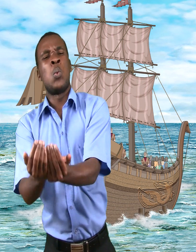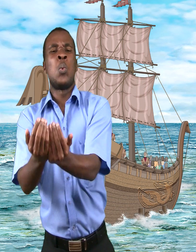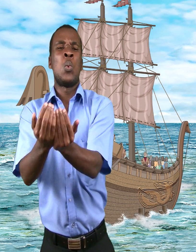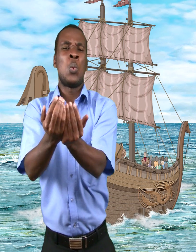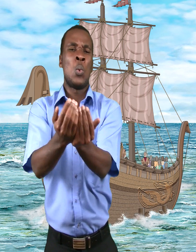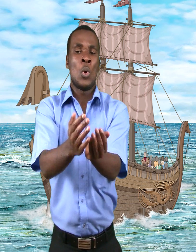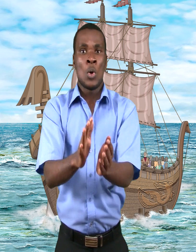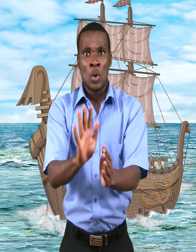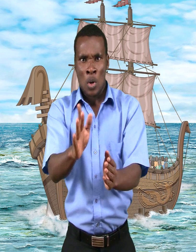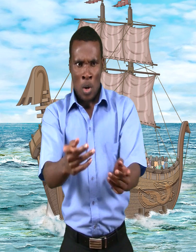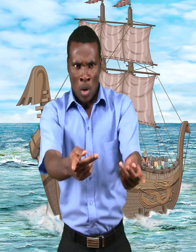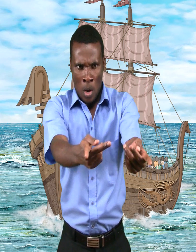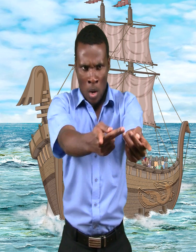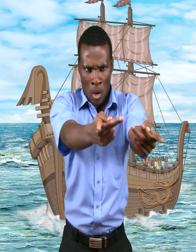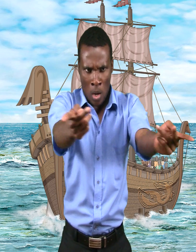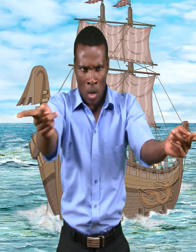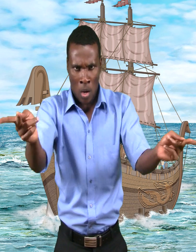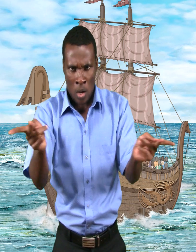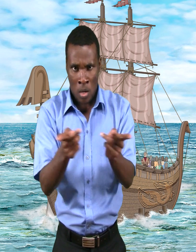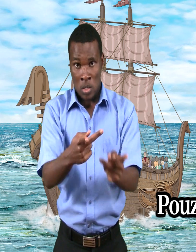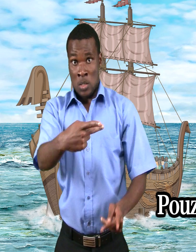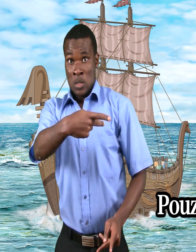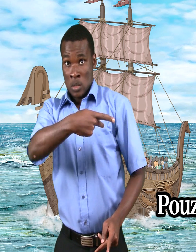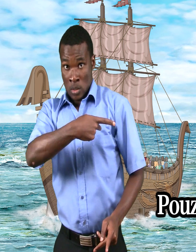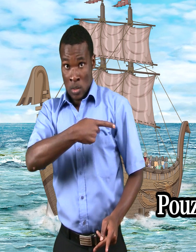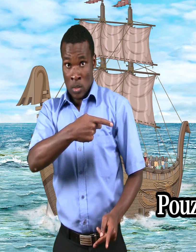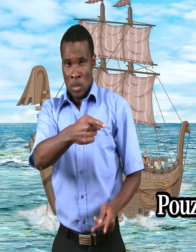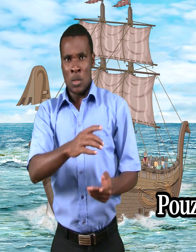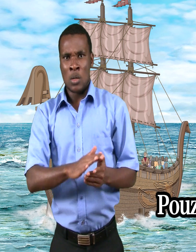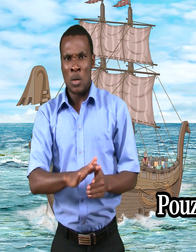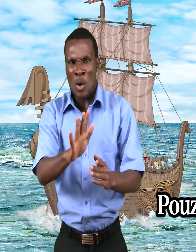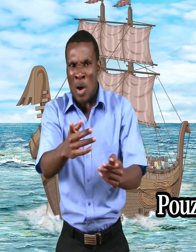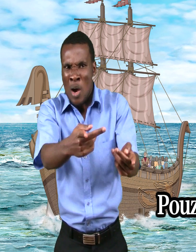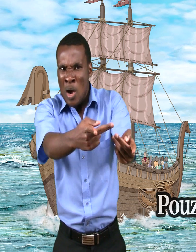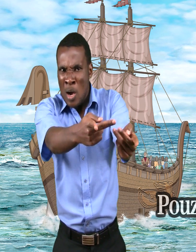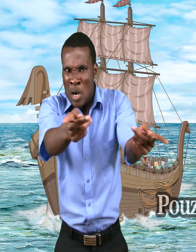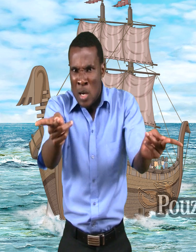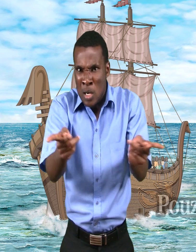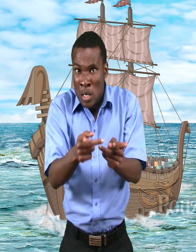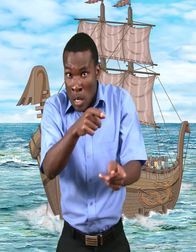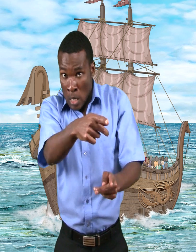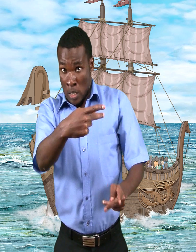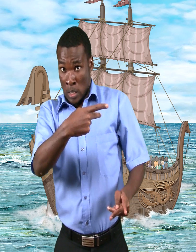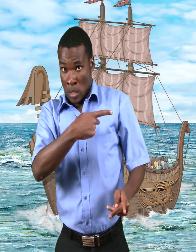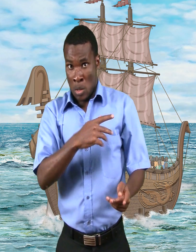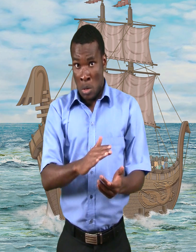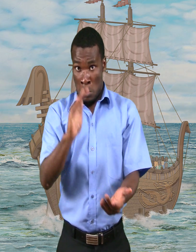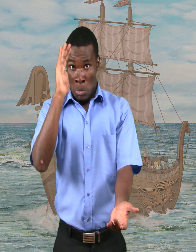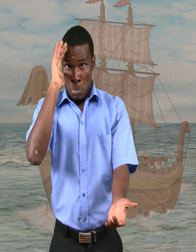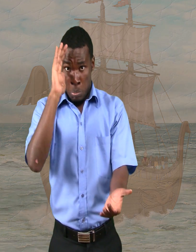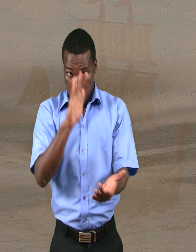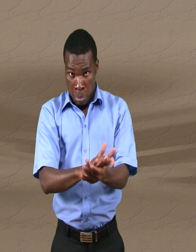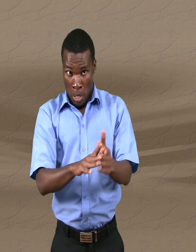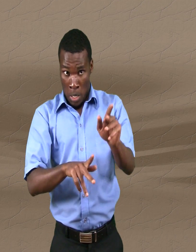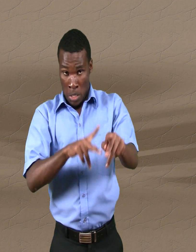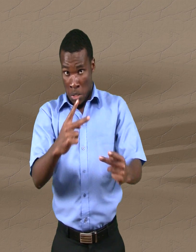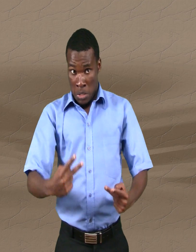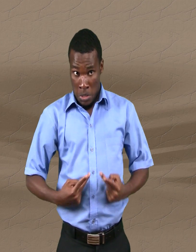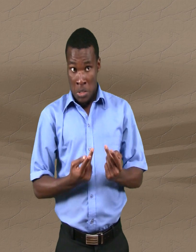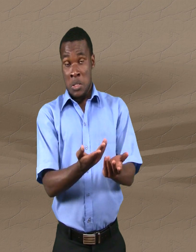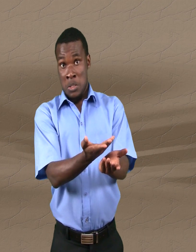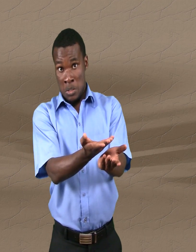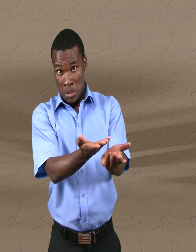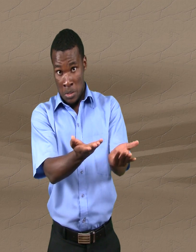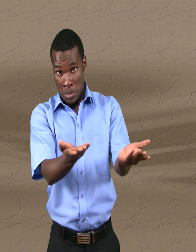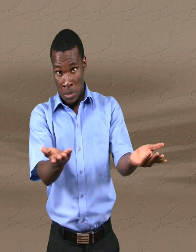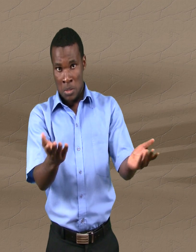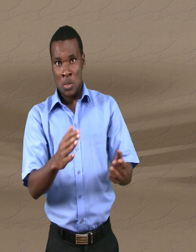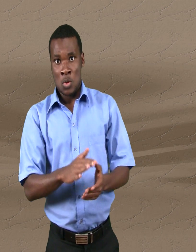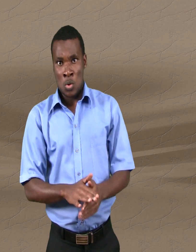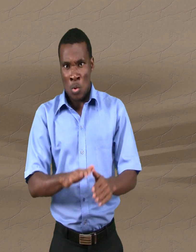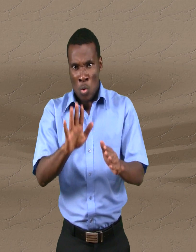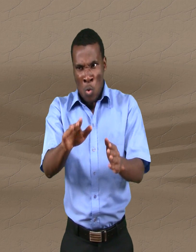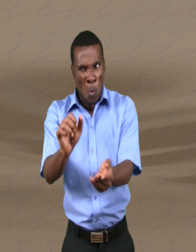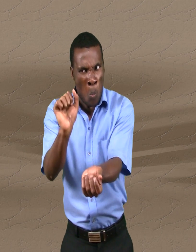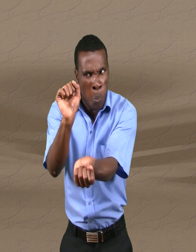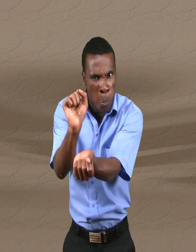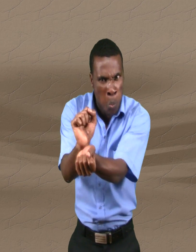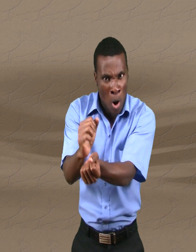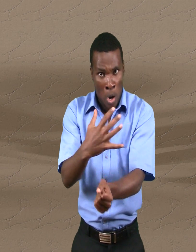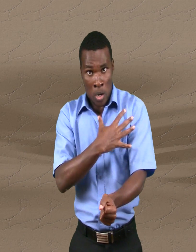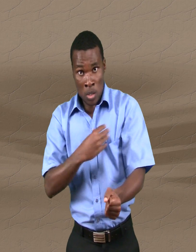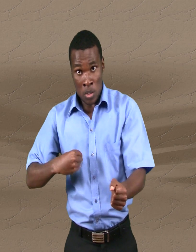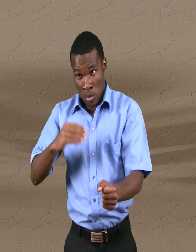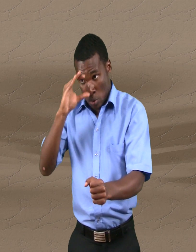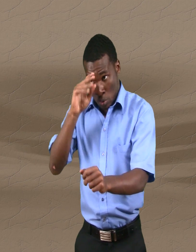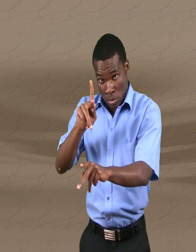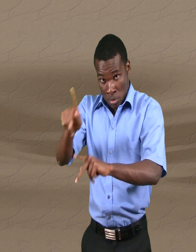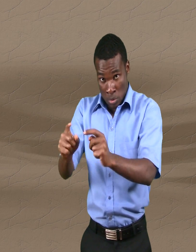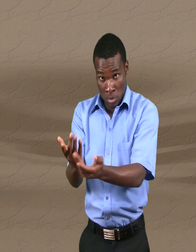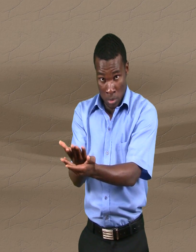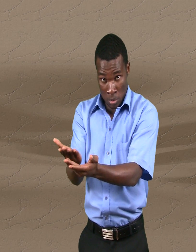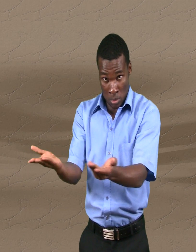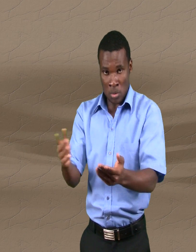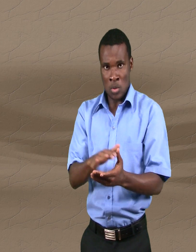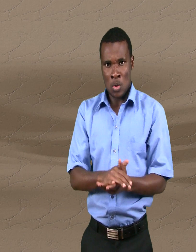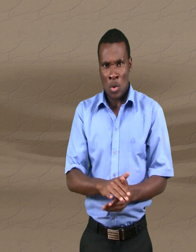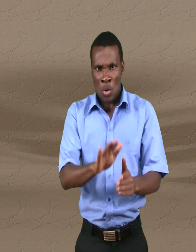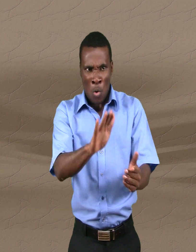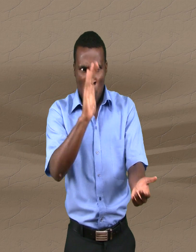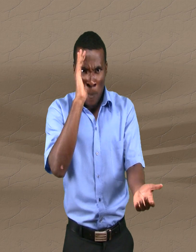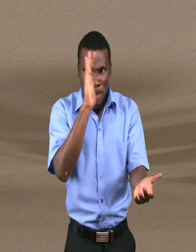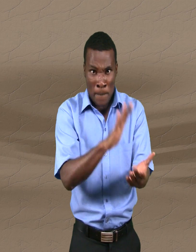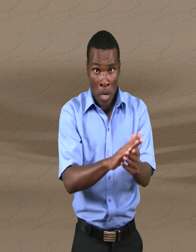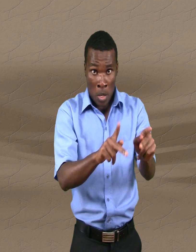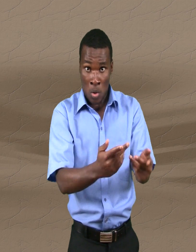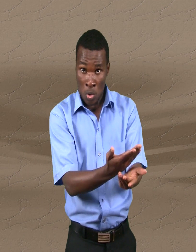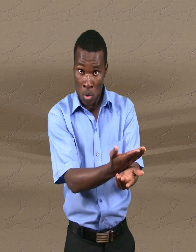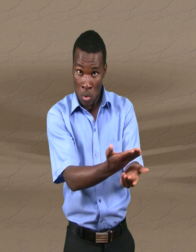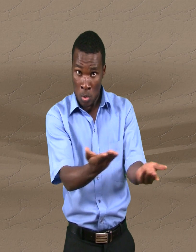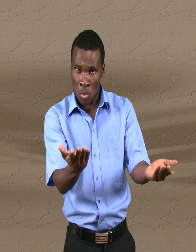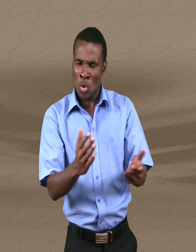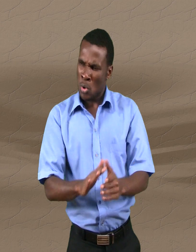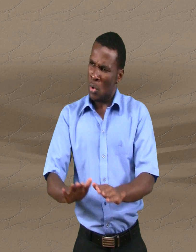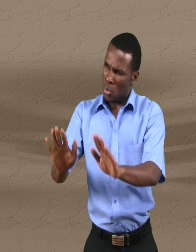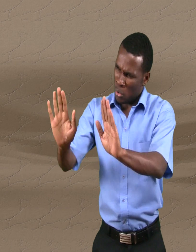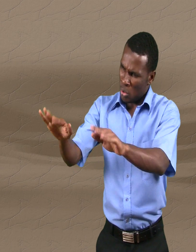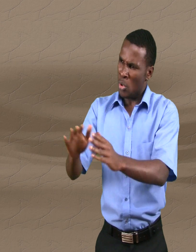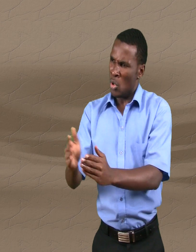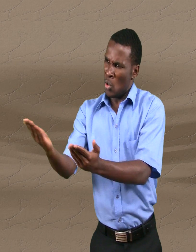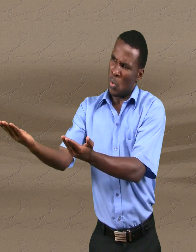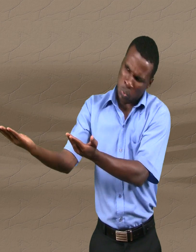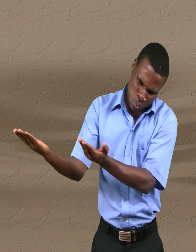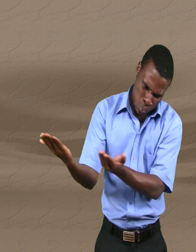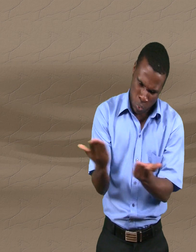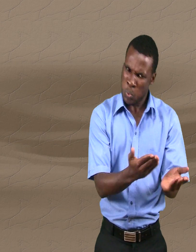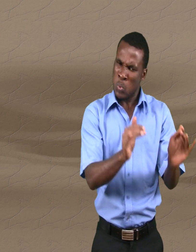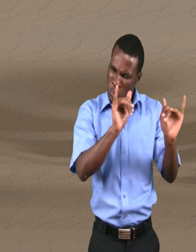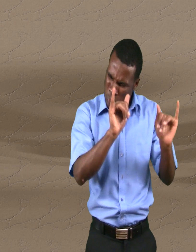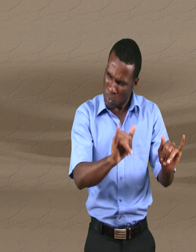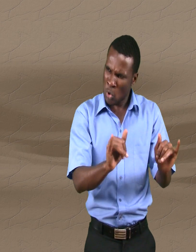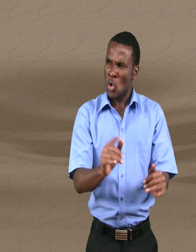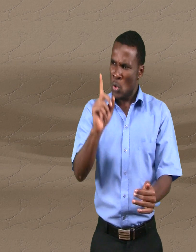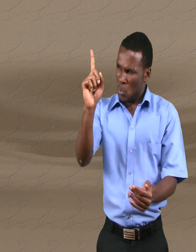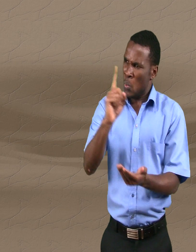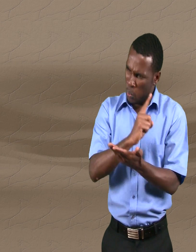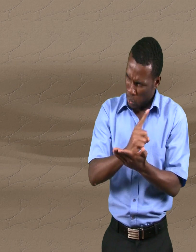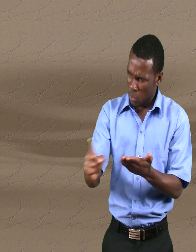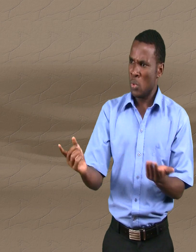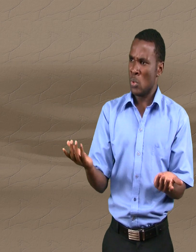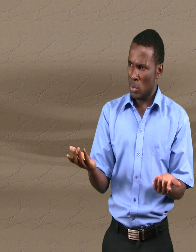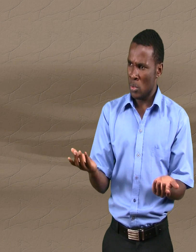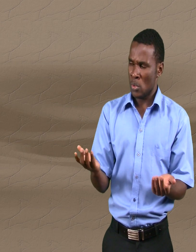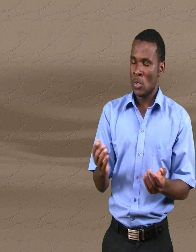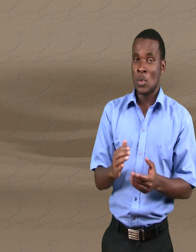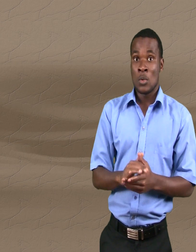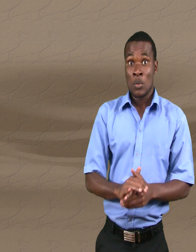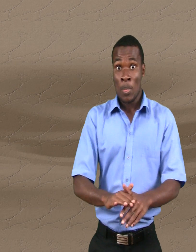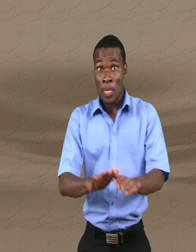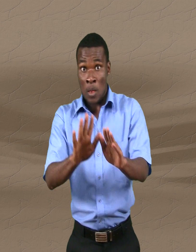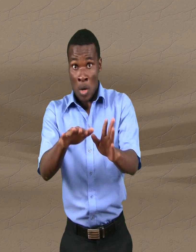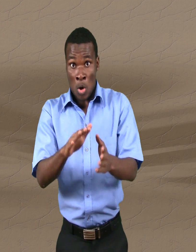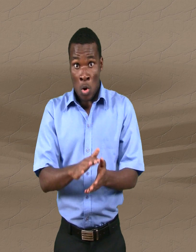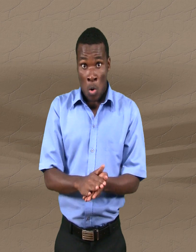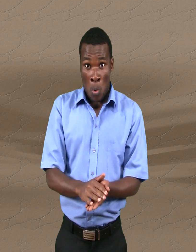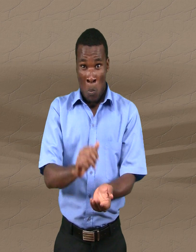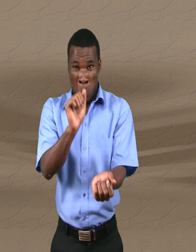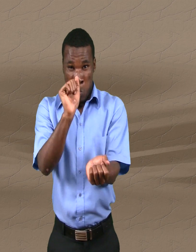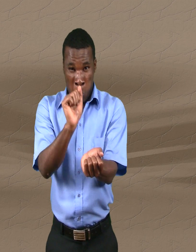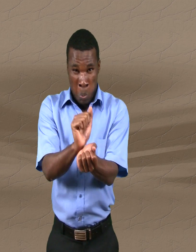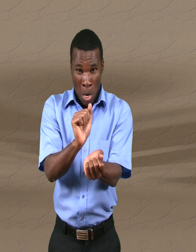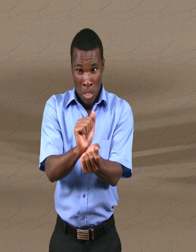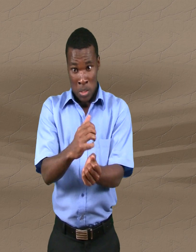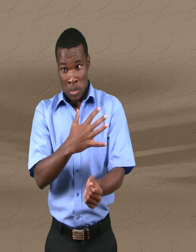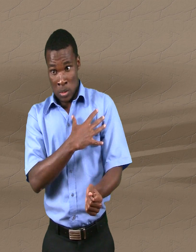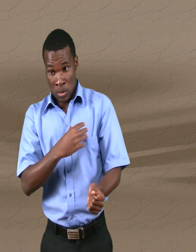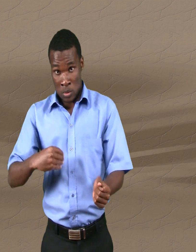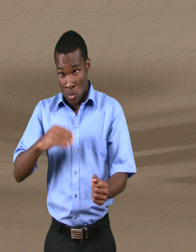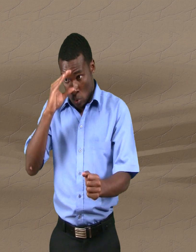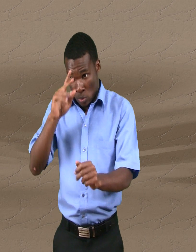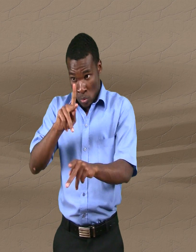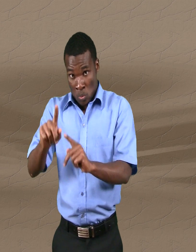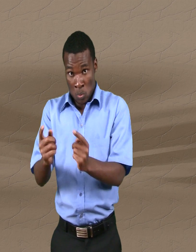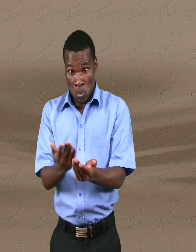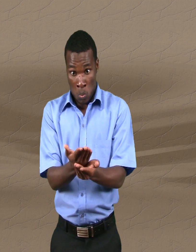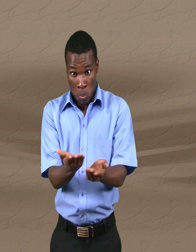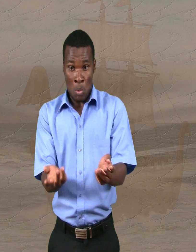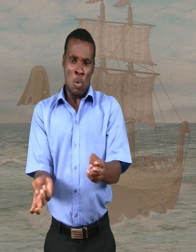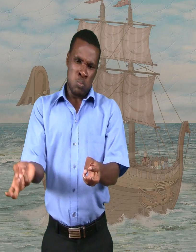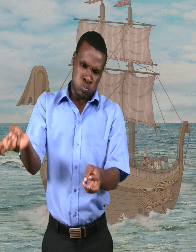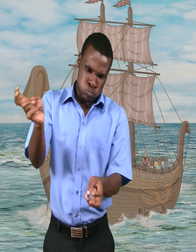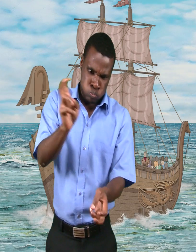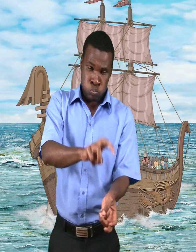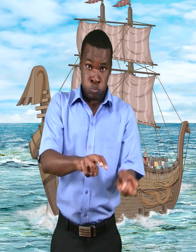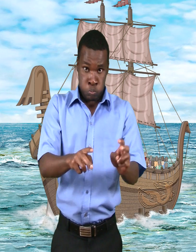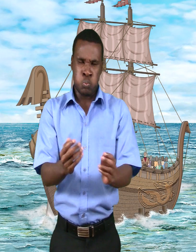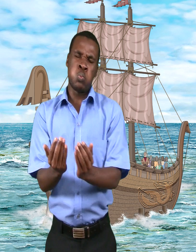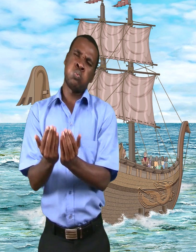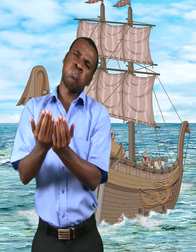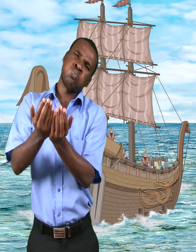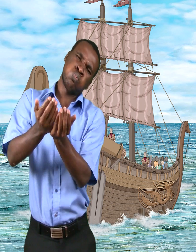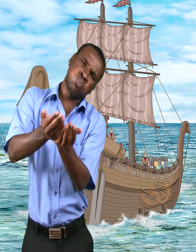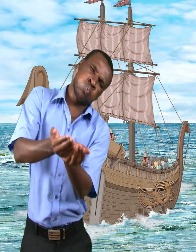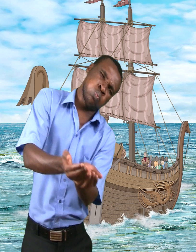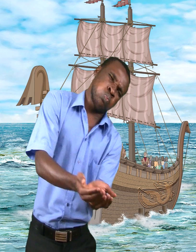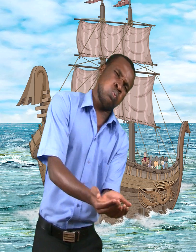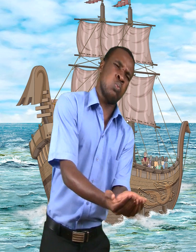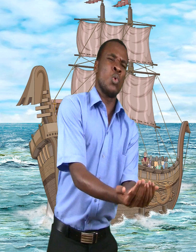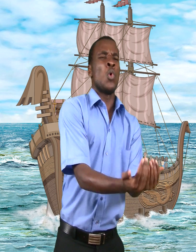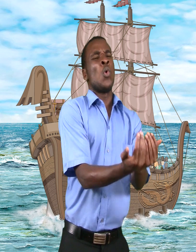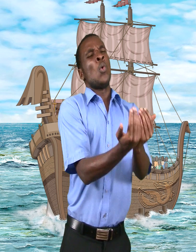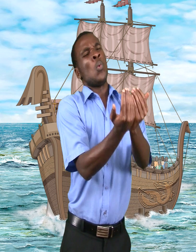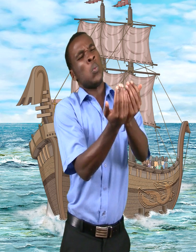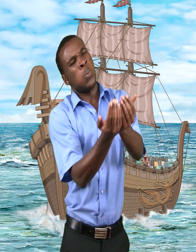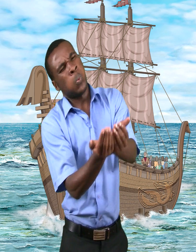After one day, a south wind came up, and on the second day we arrived at Puteoli.